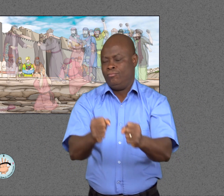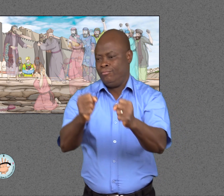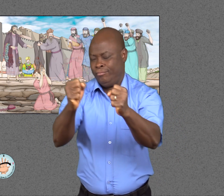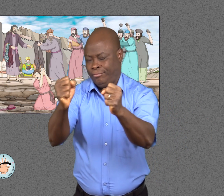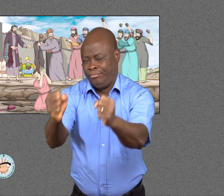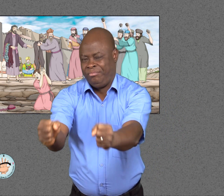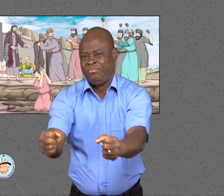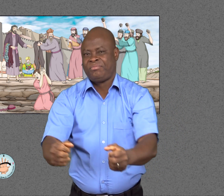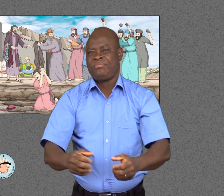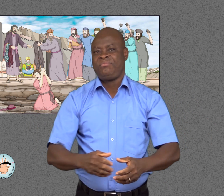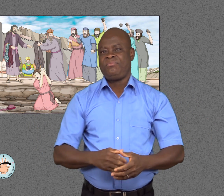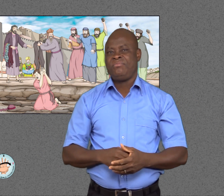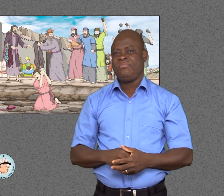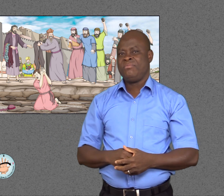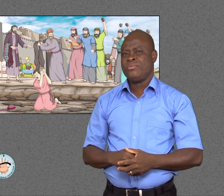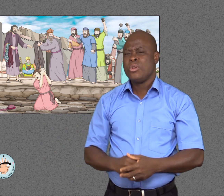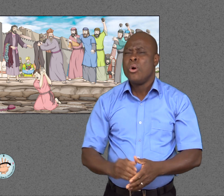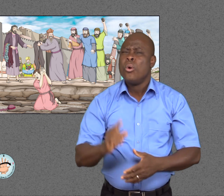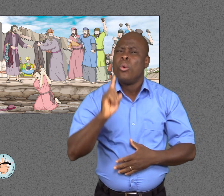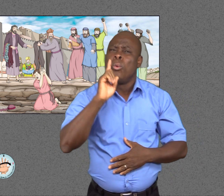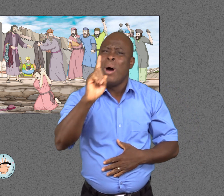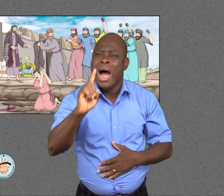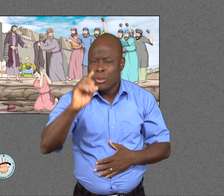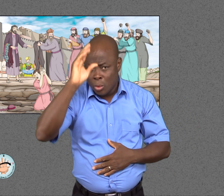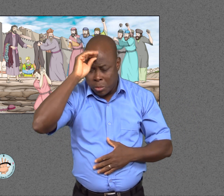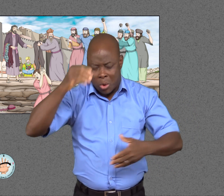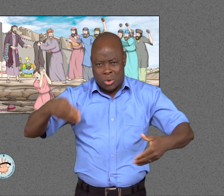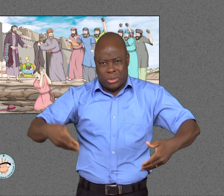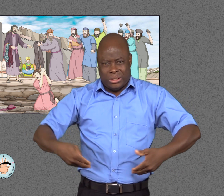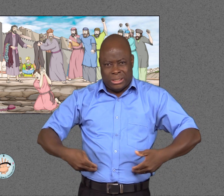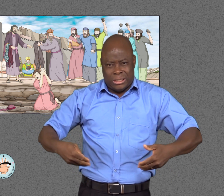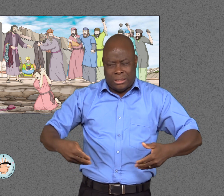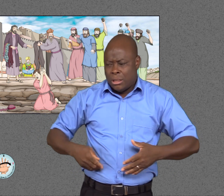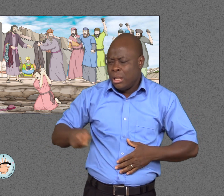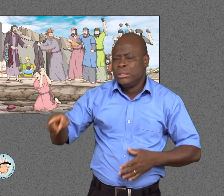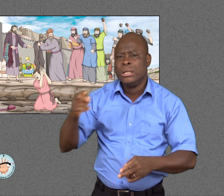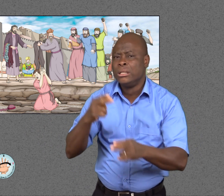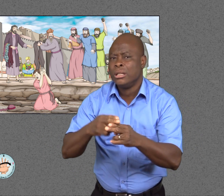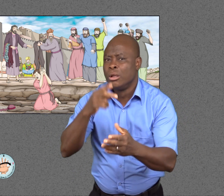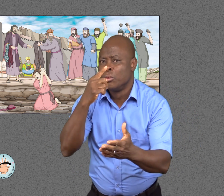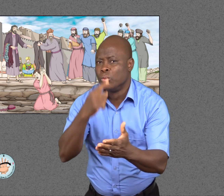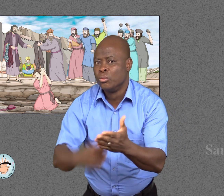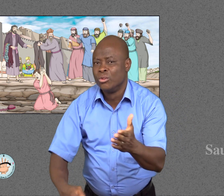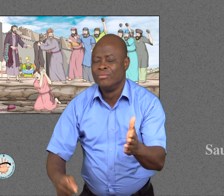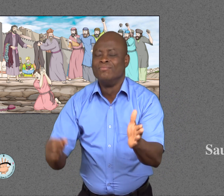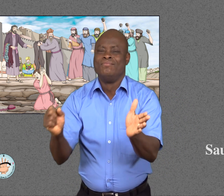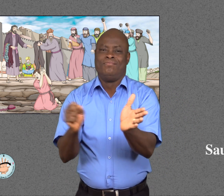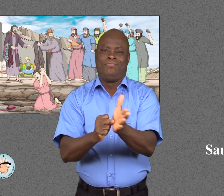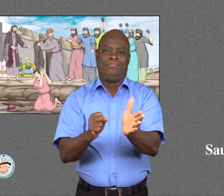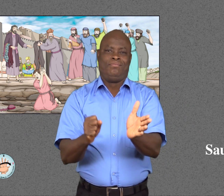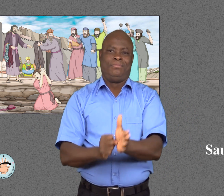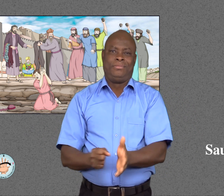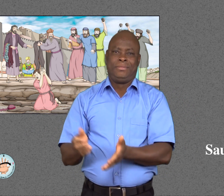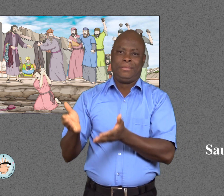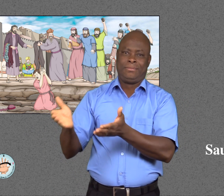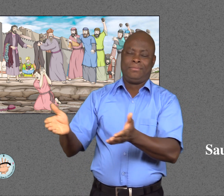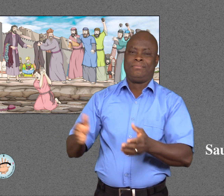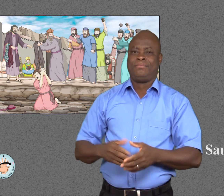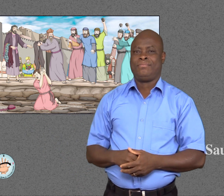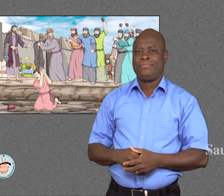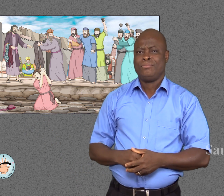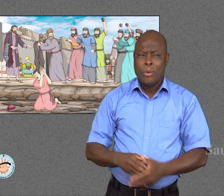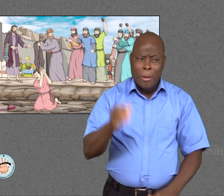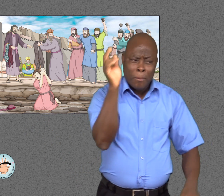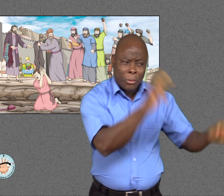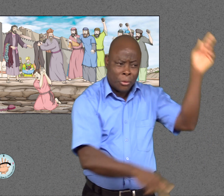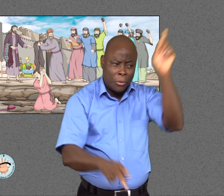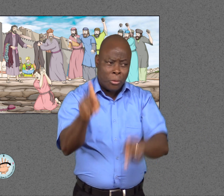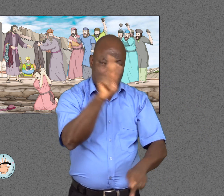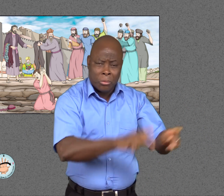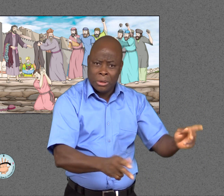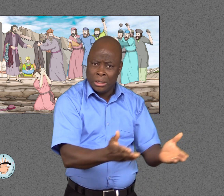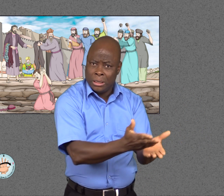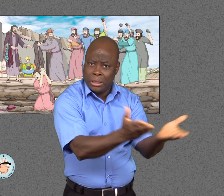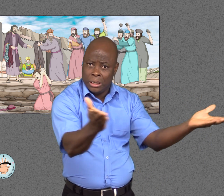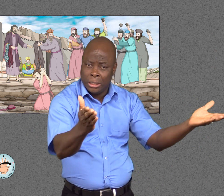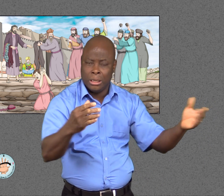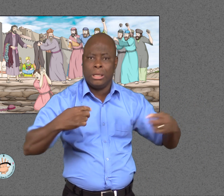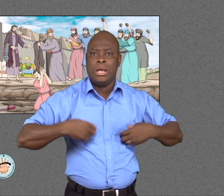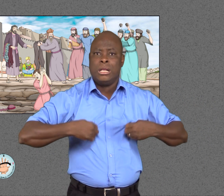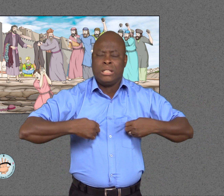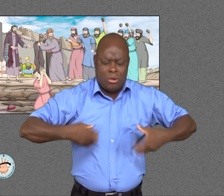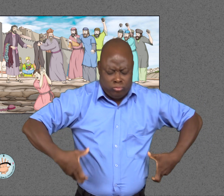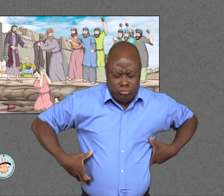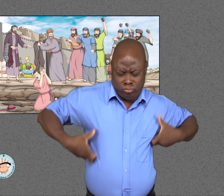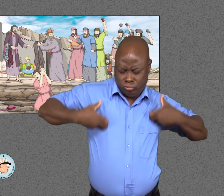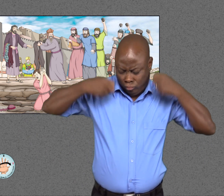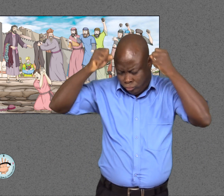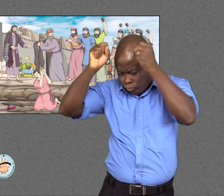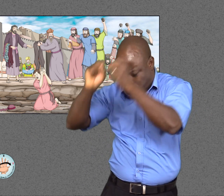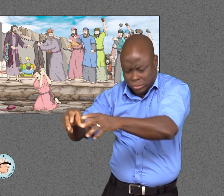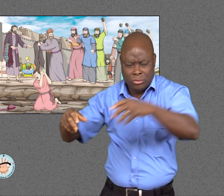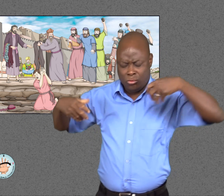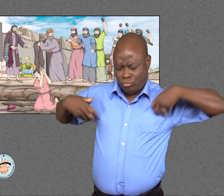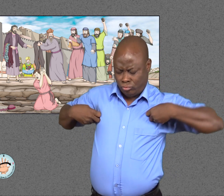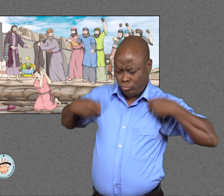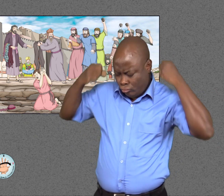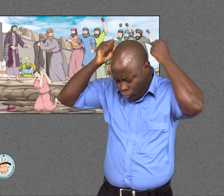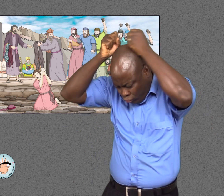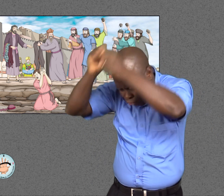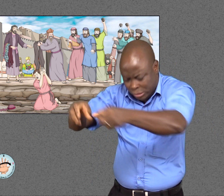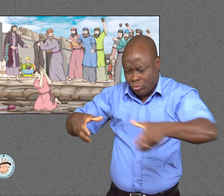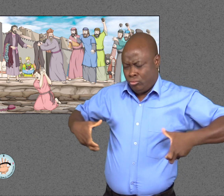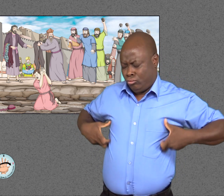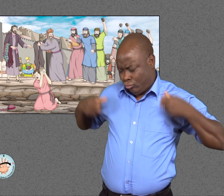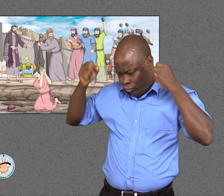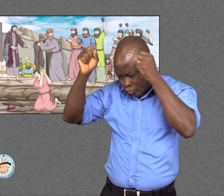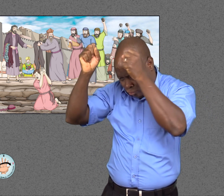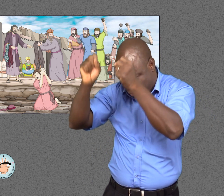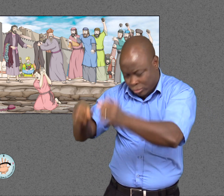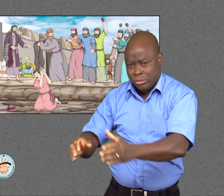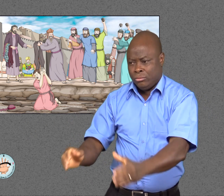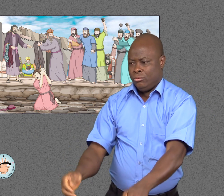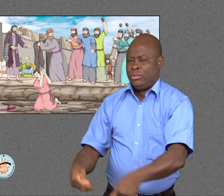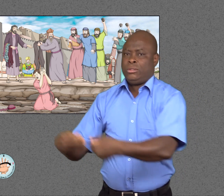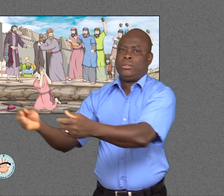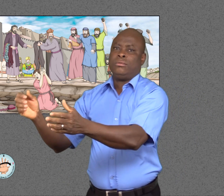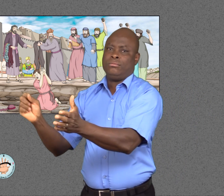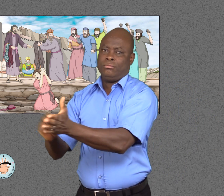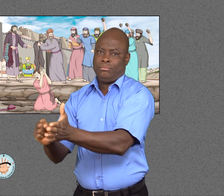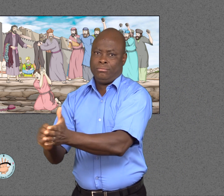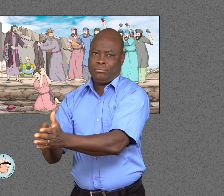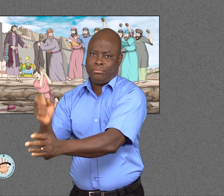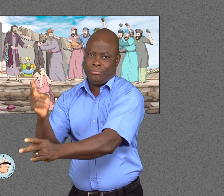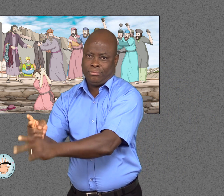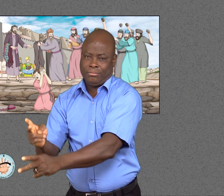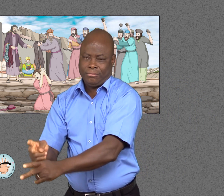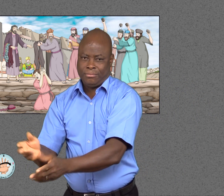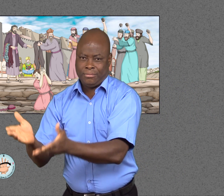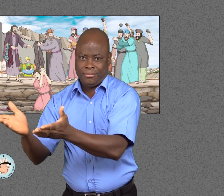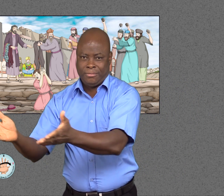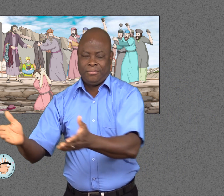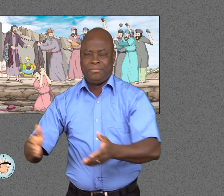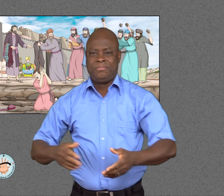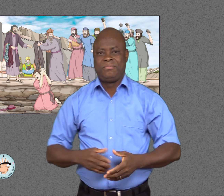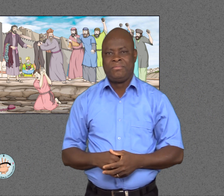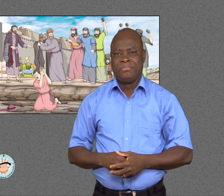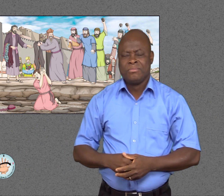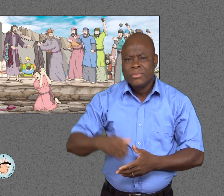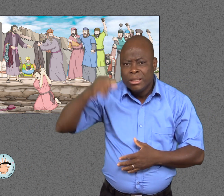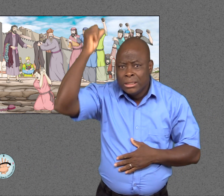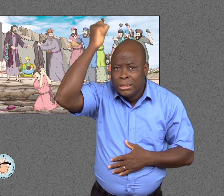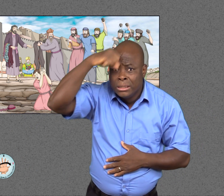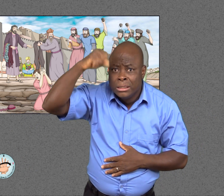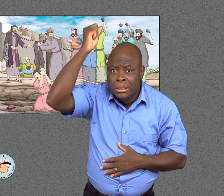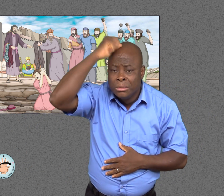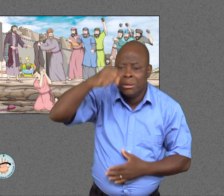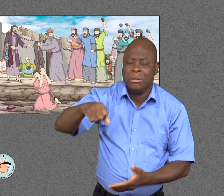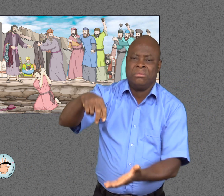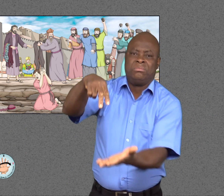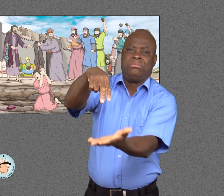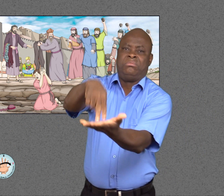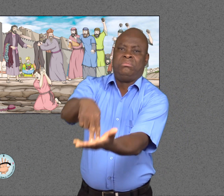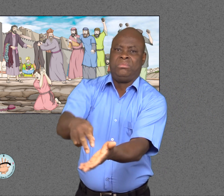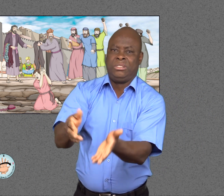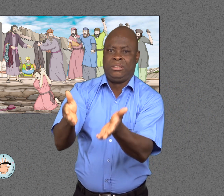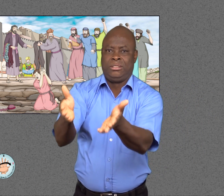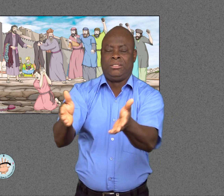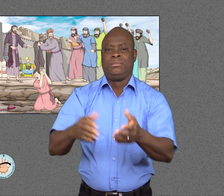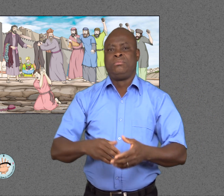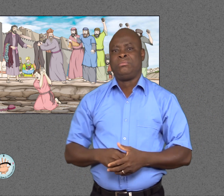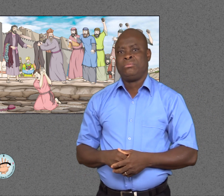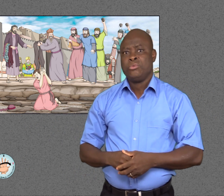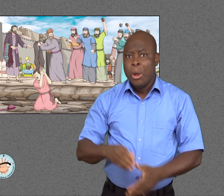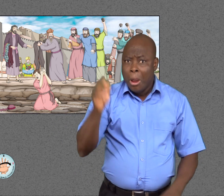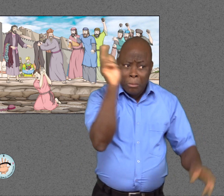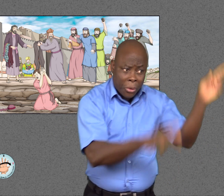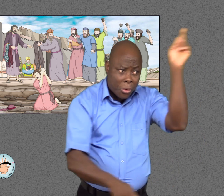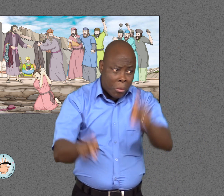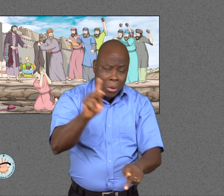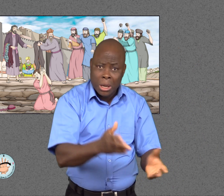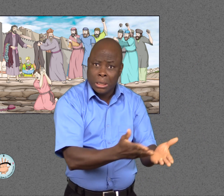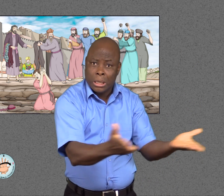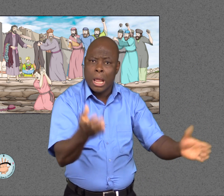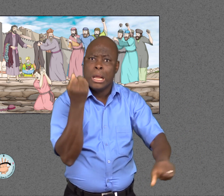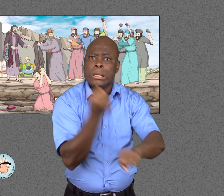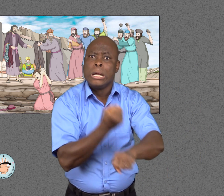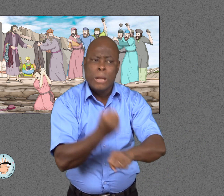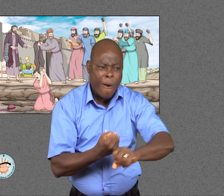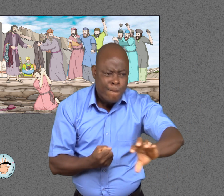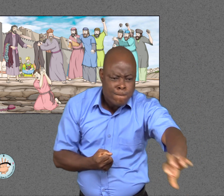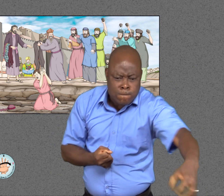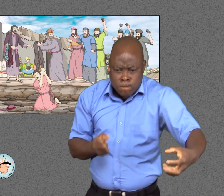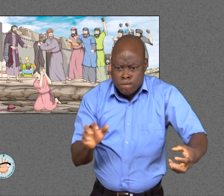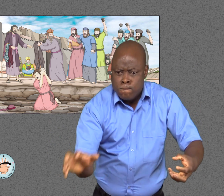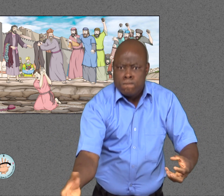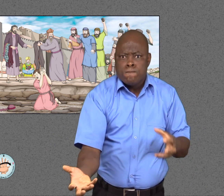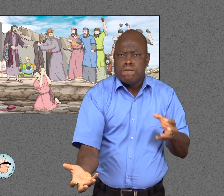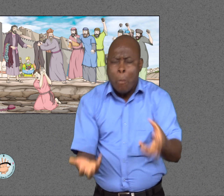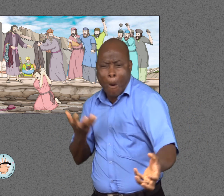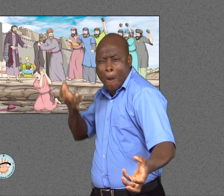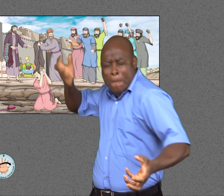Meanwhile the witnesses laid their garments at the feet of a young man named Saul.